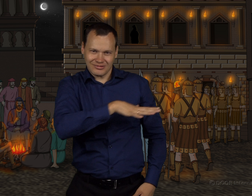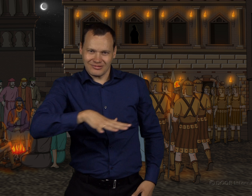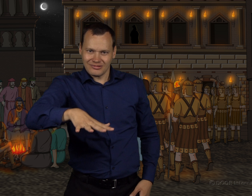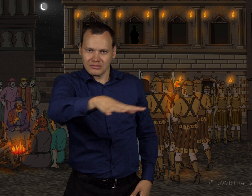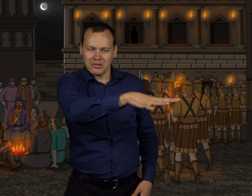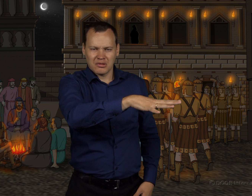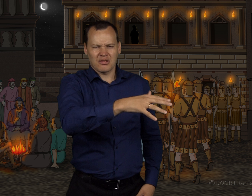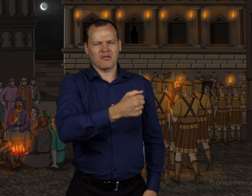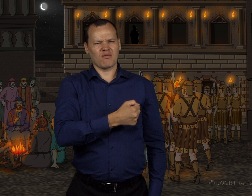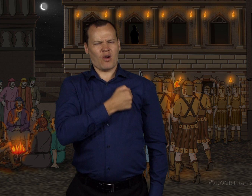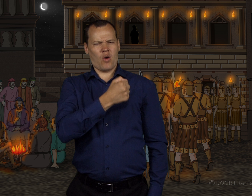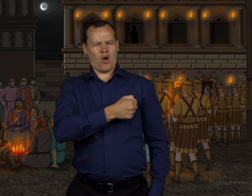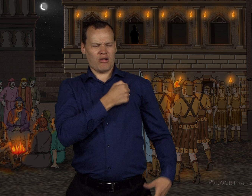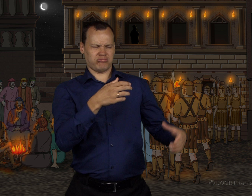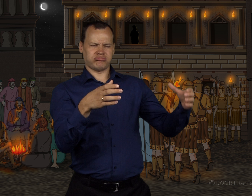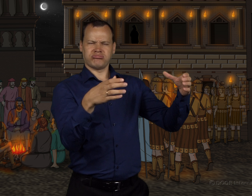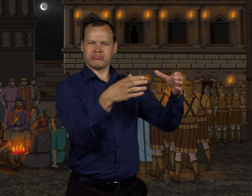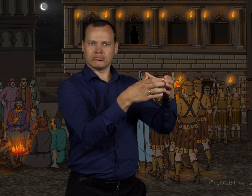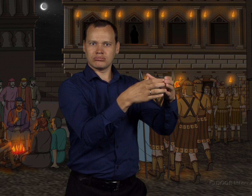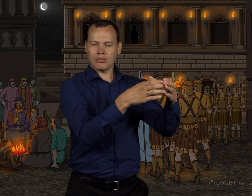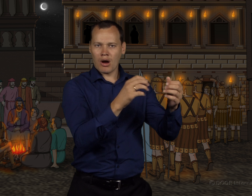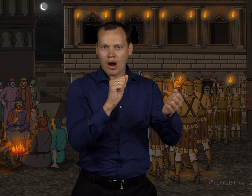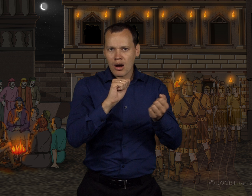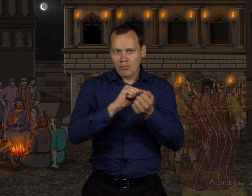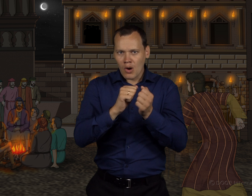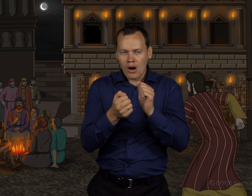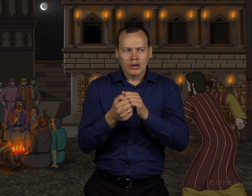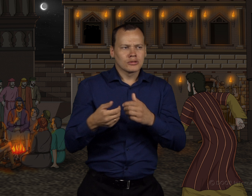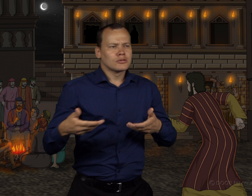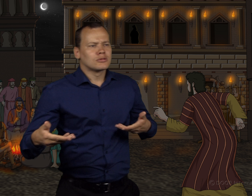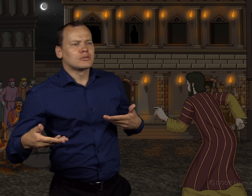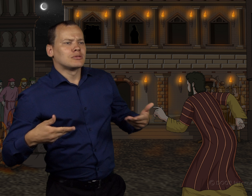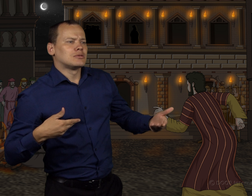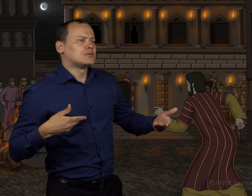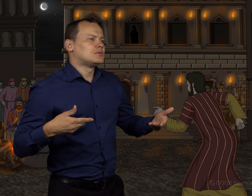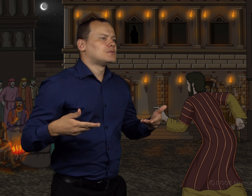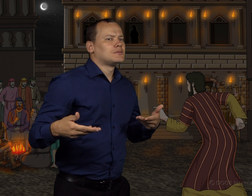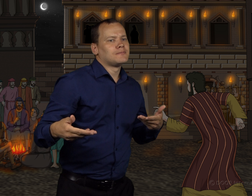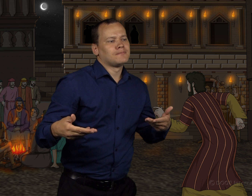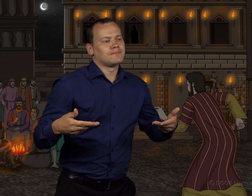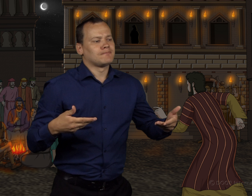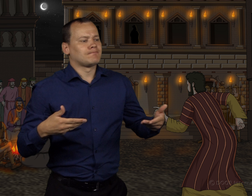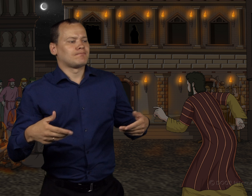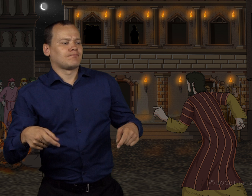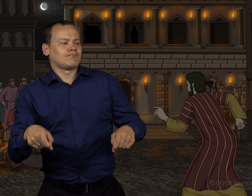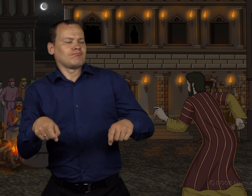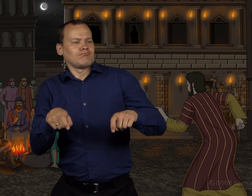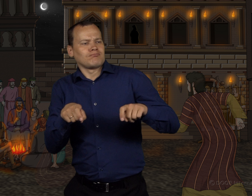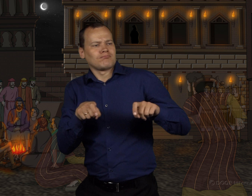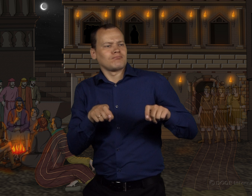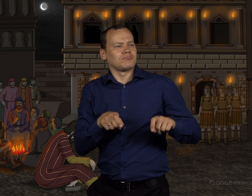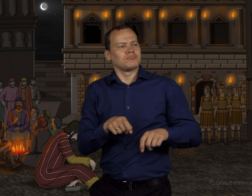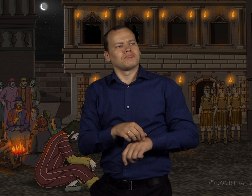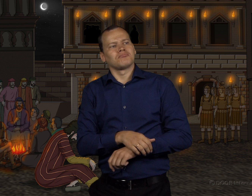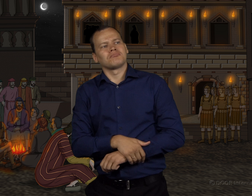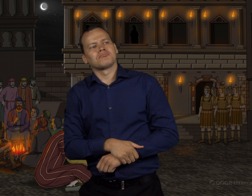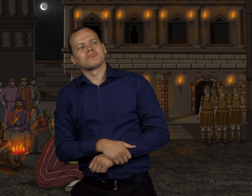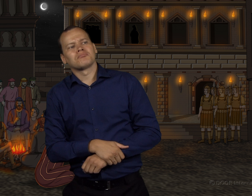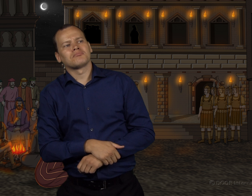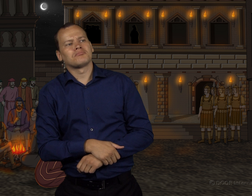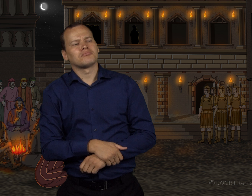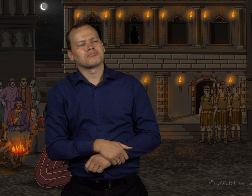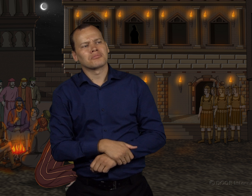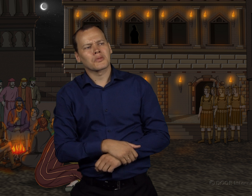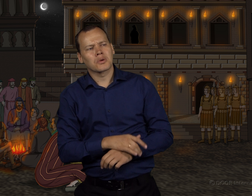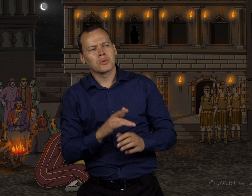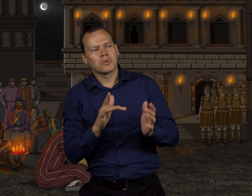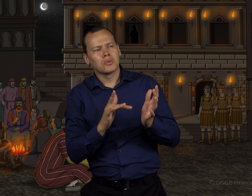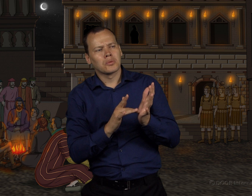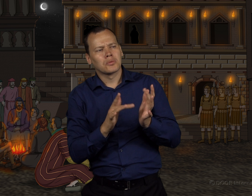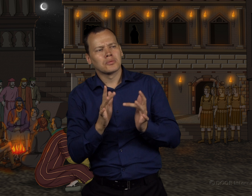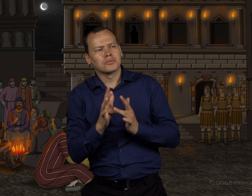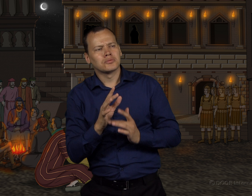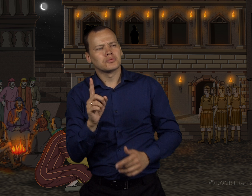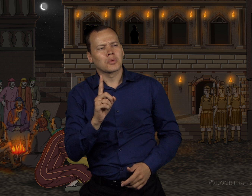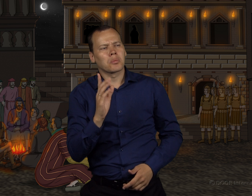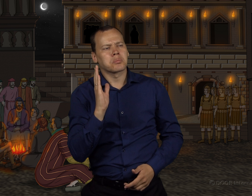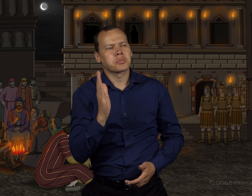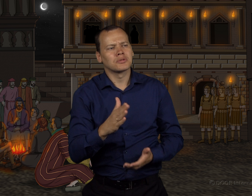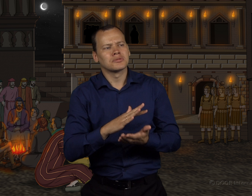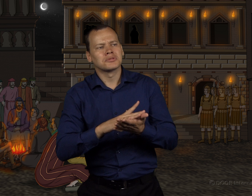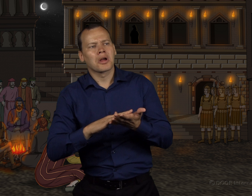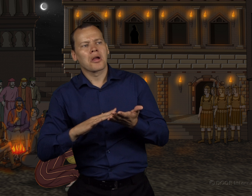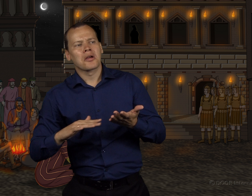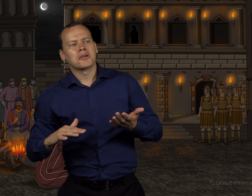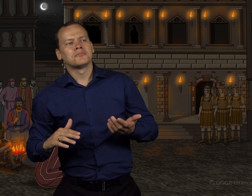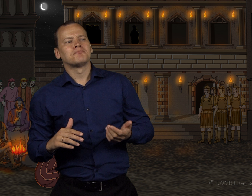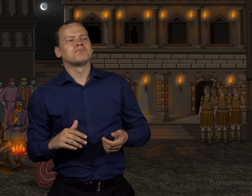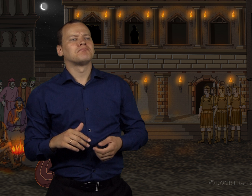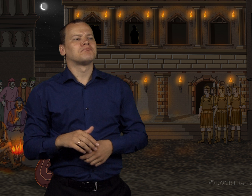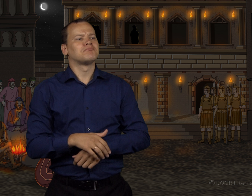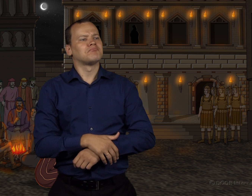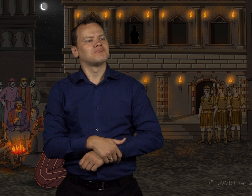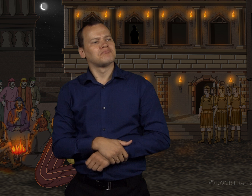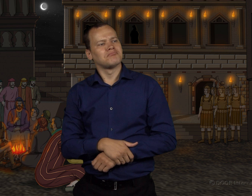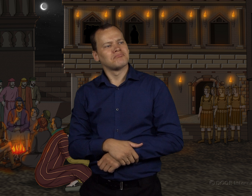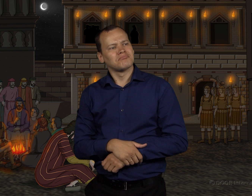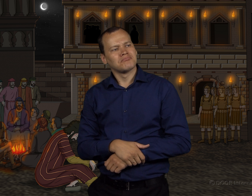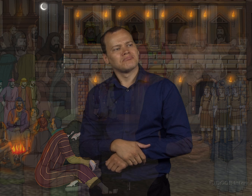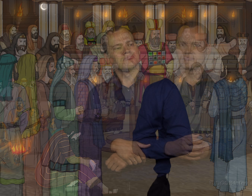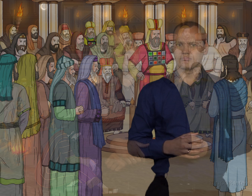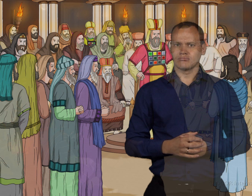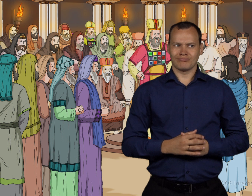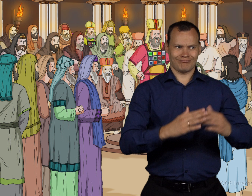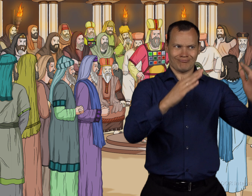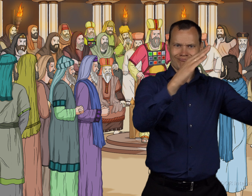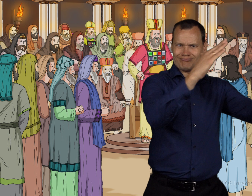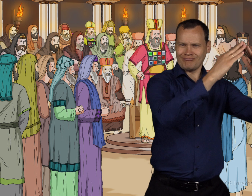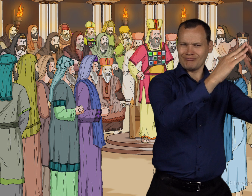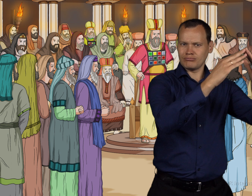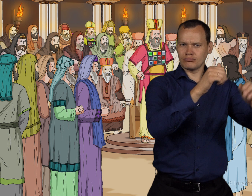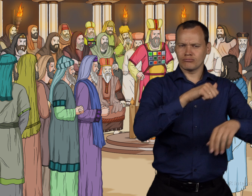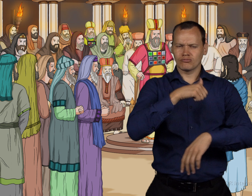And he went in and sat down with the guards to see the outcome.